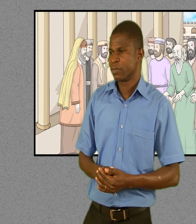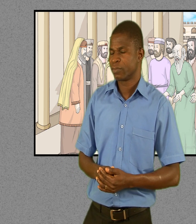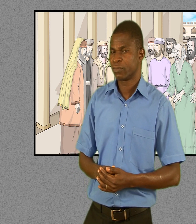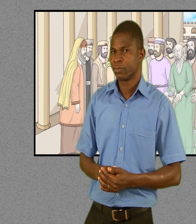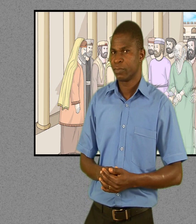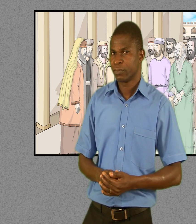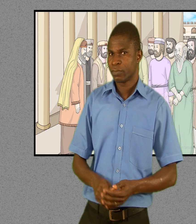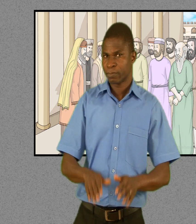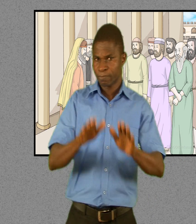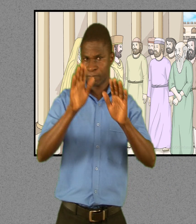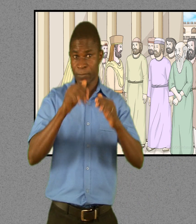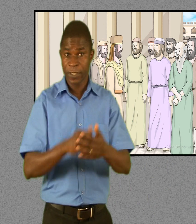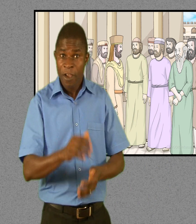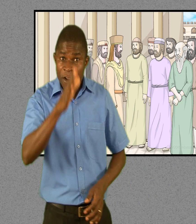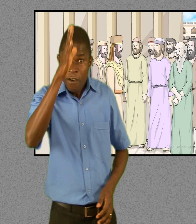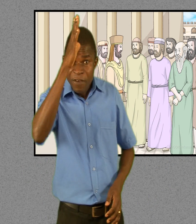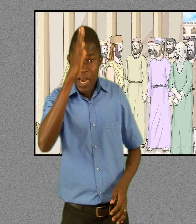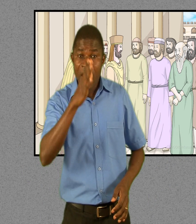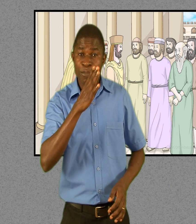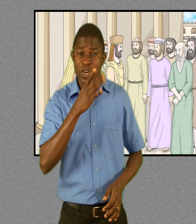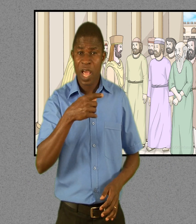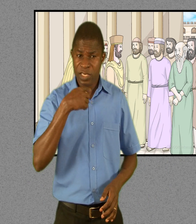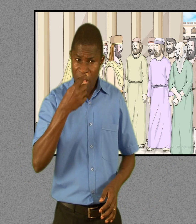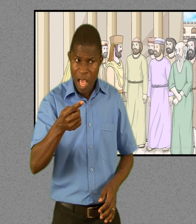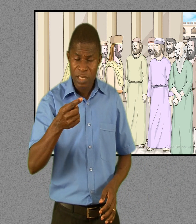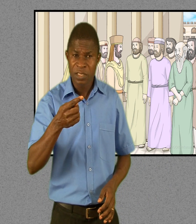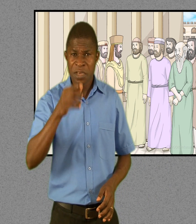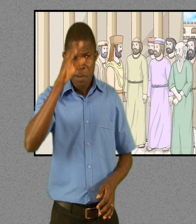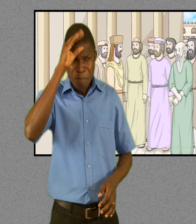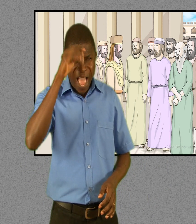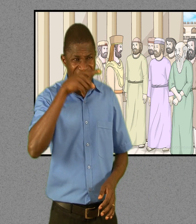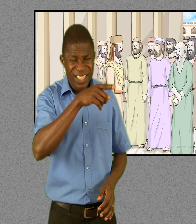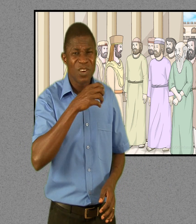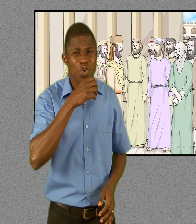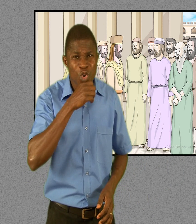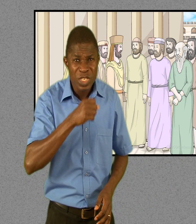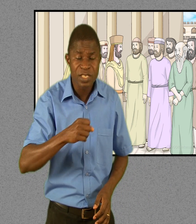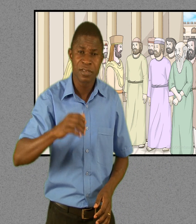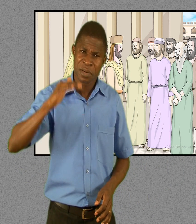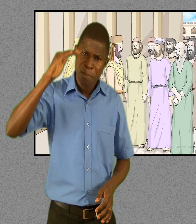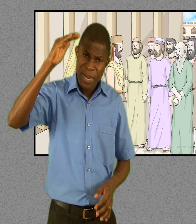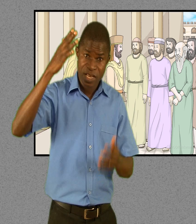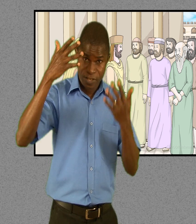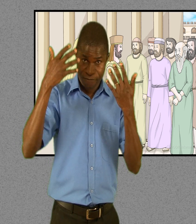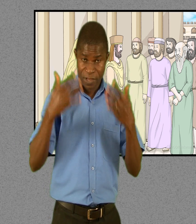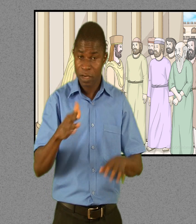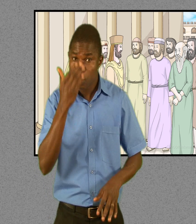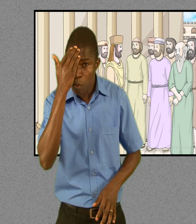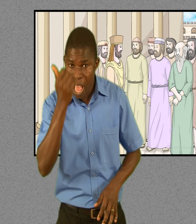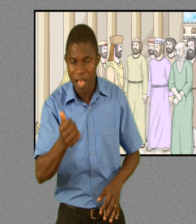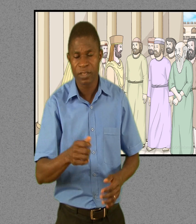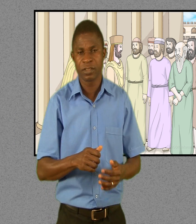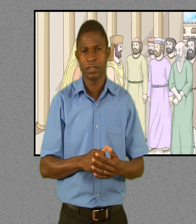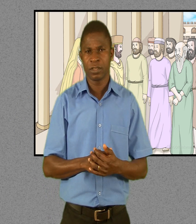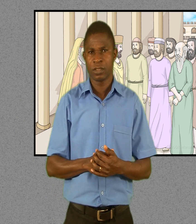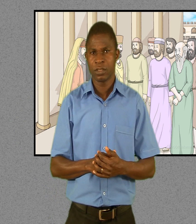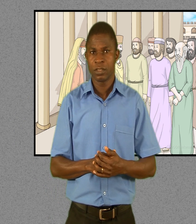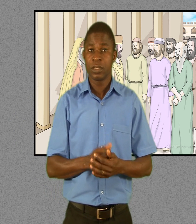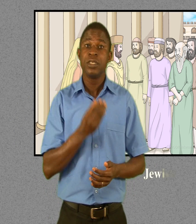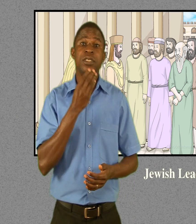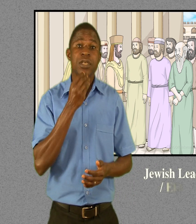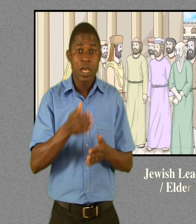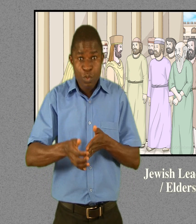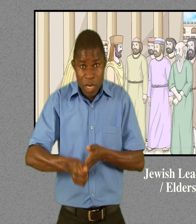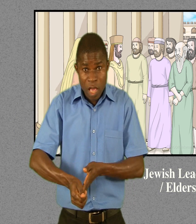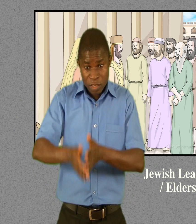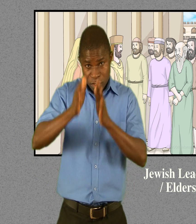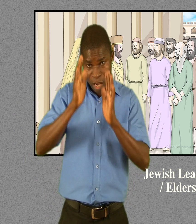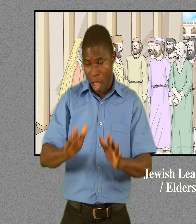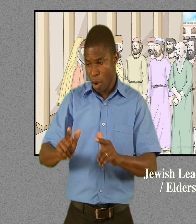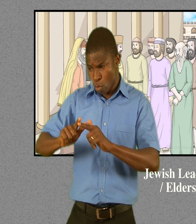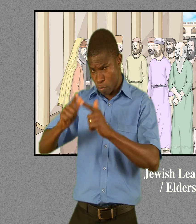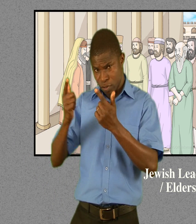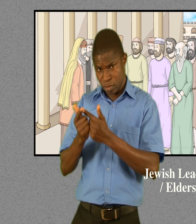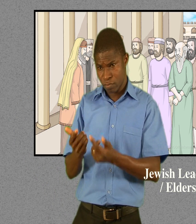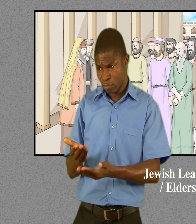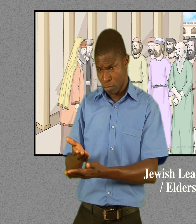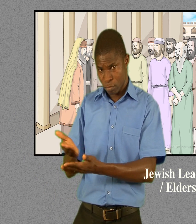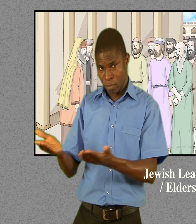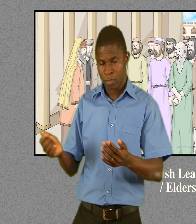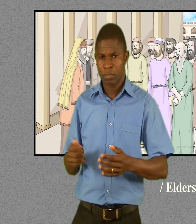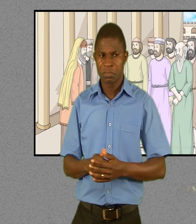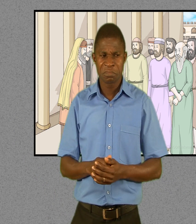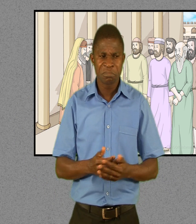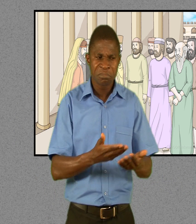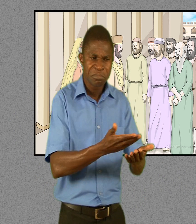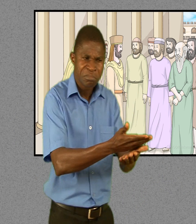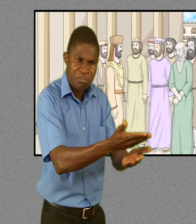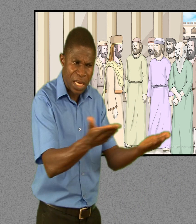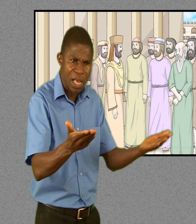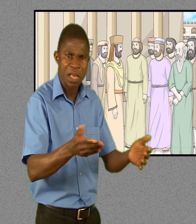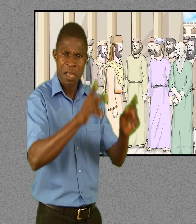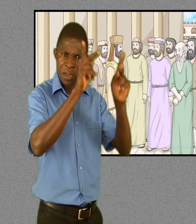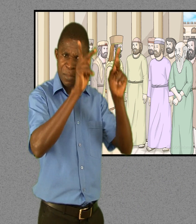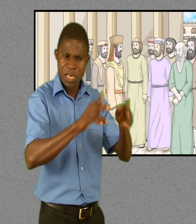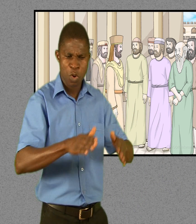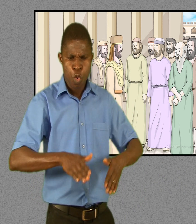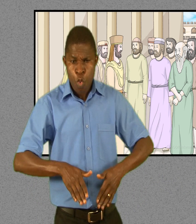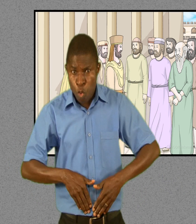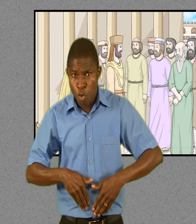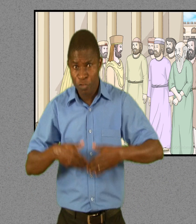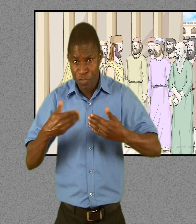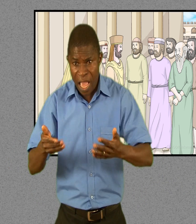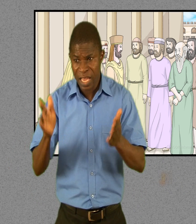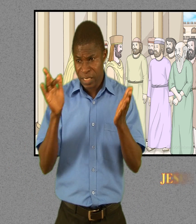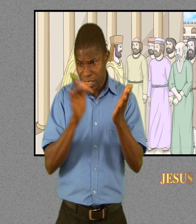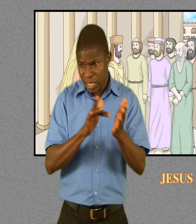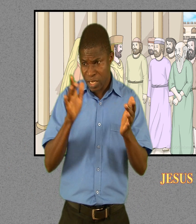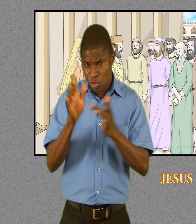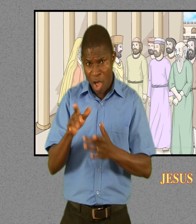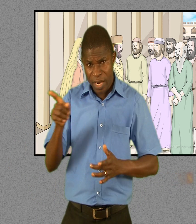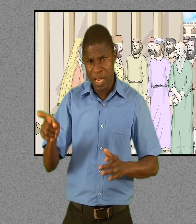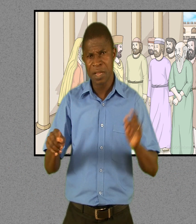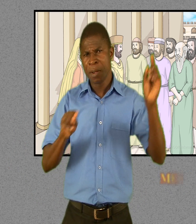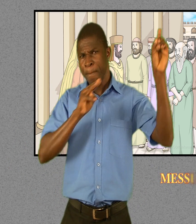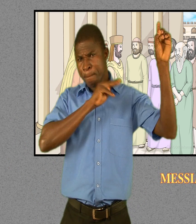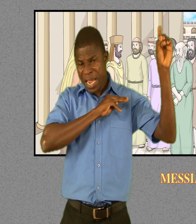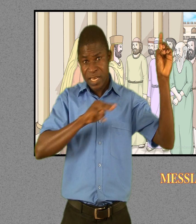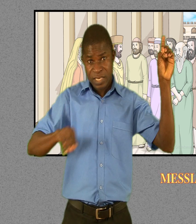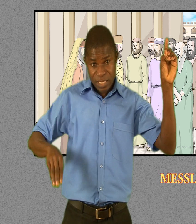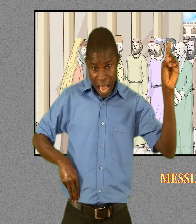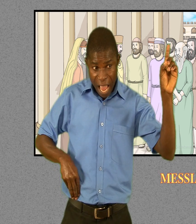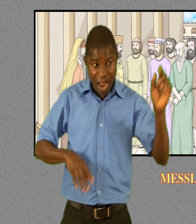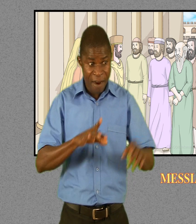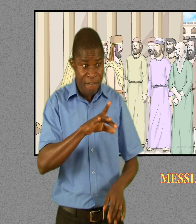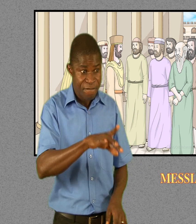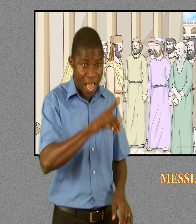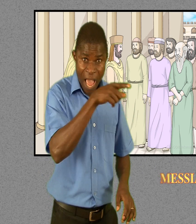His parents said this because they were afraid of the Jews.